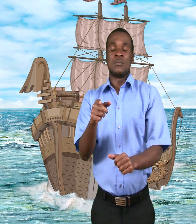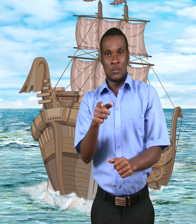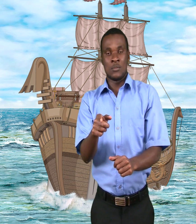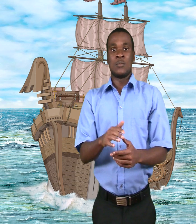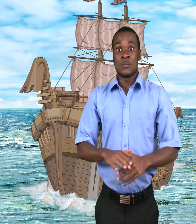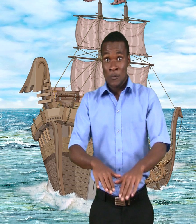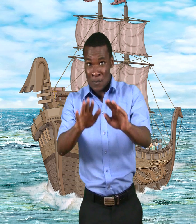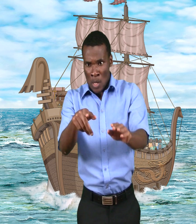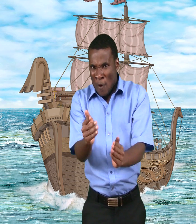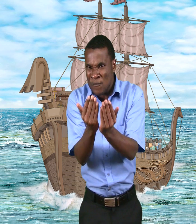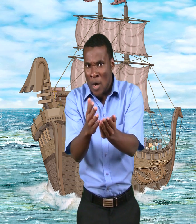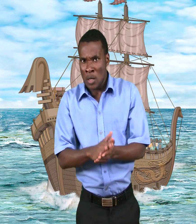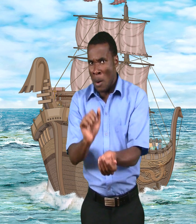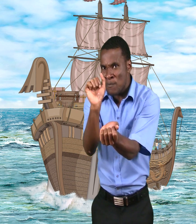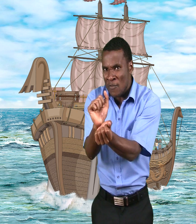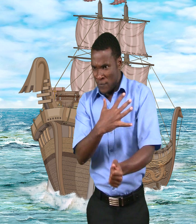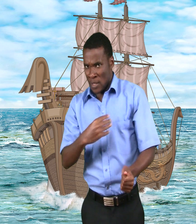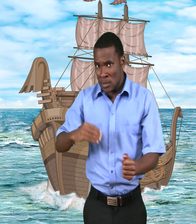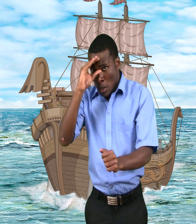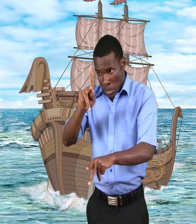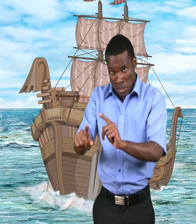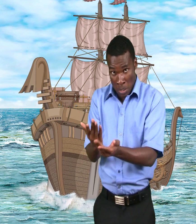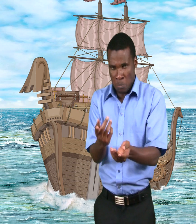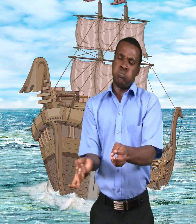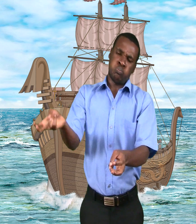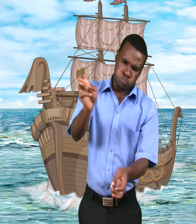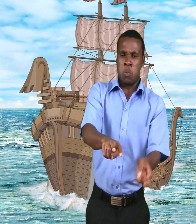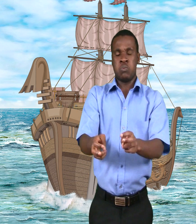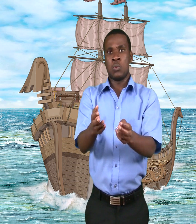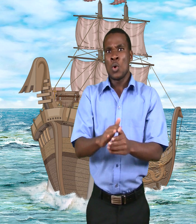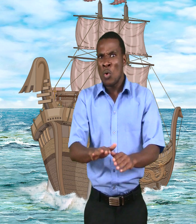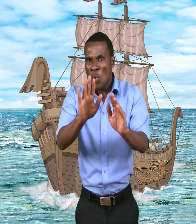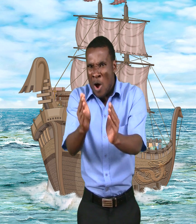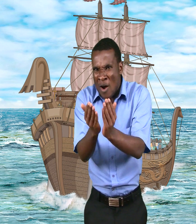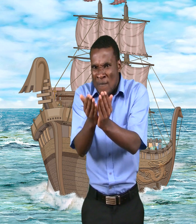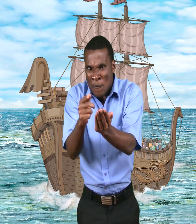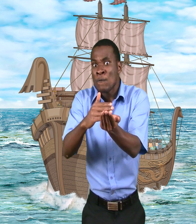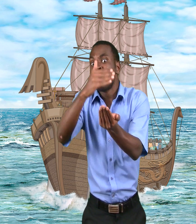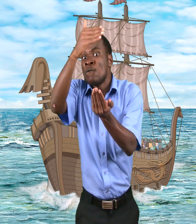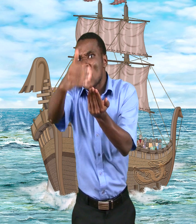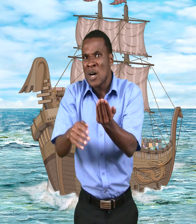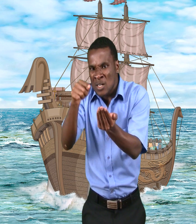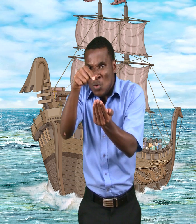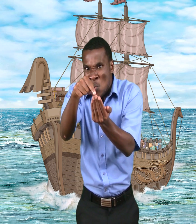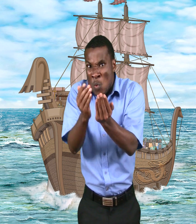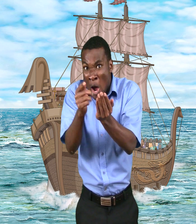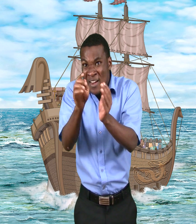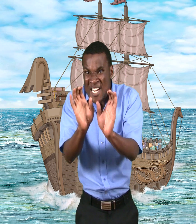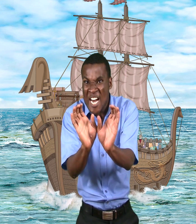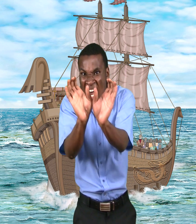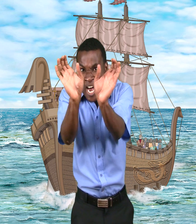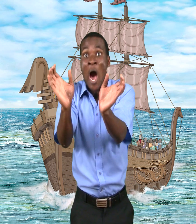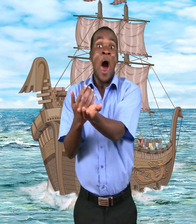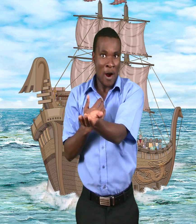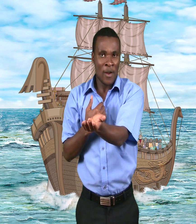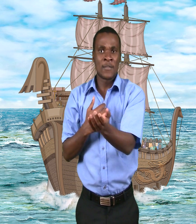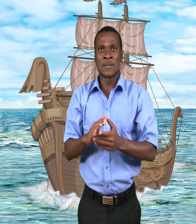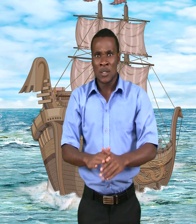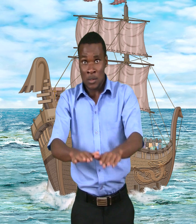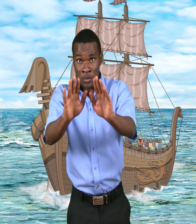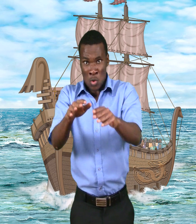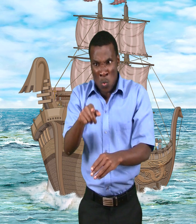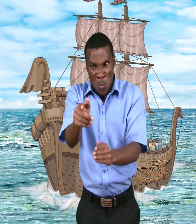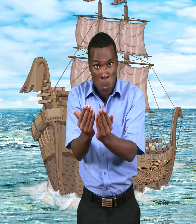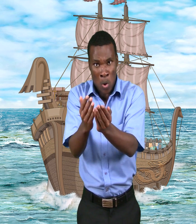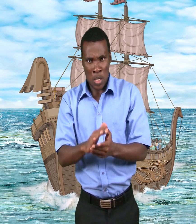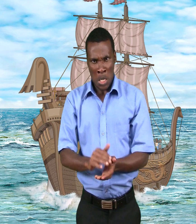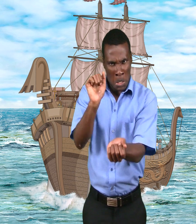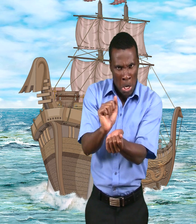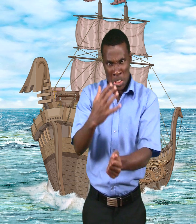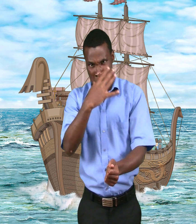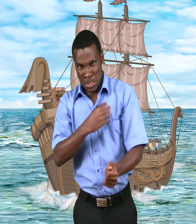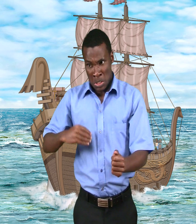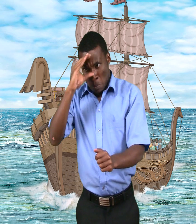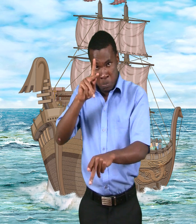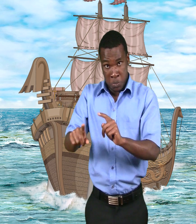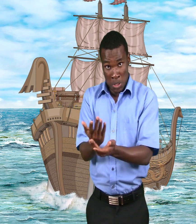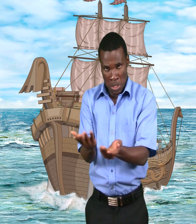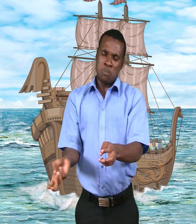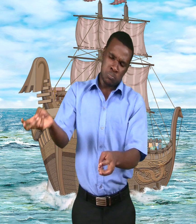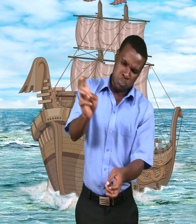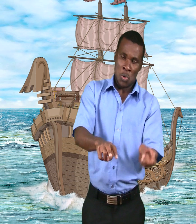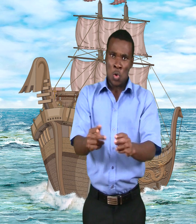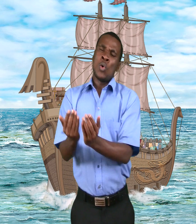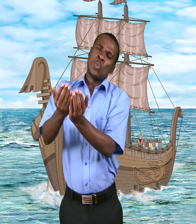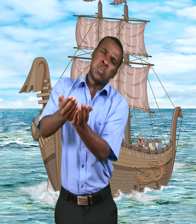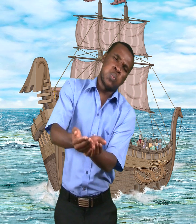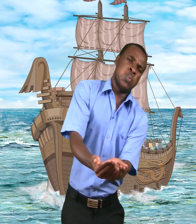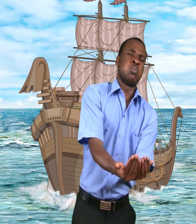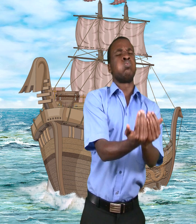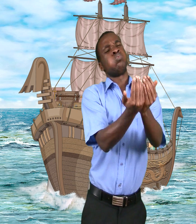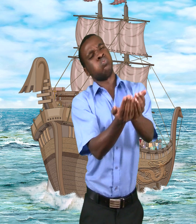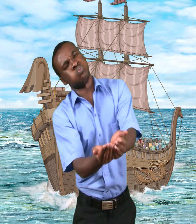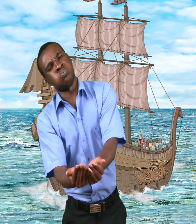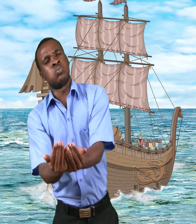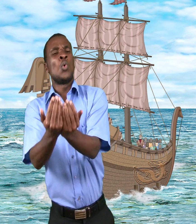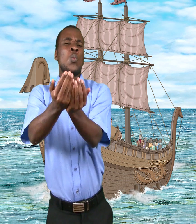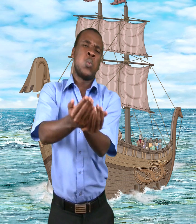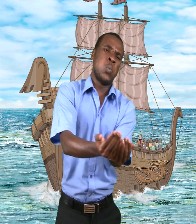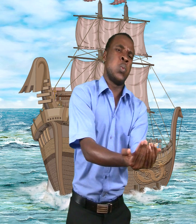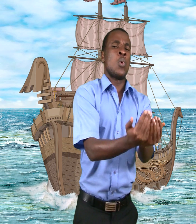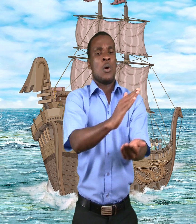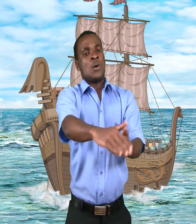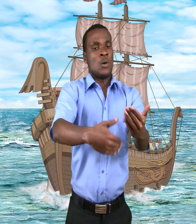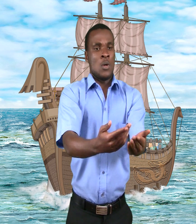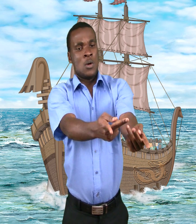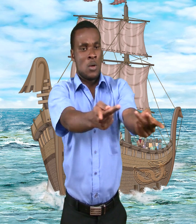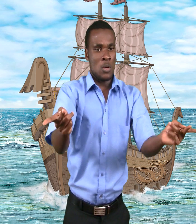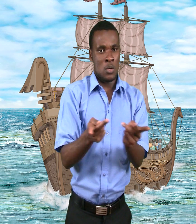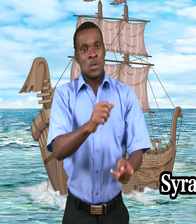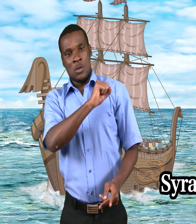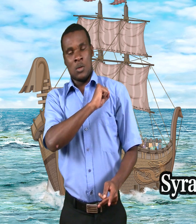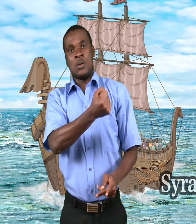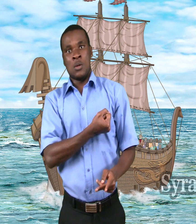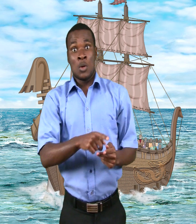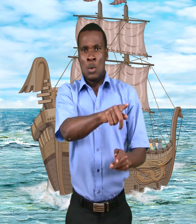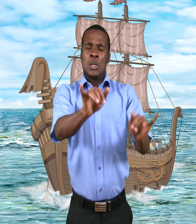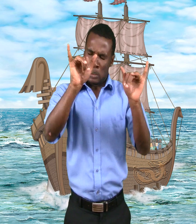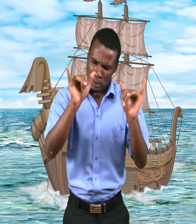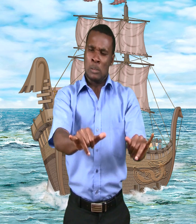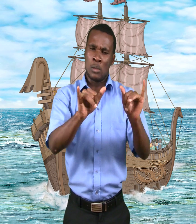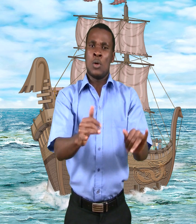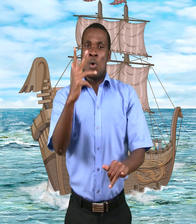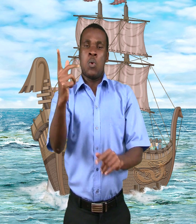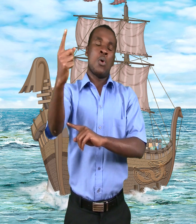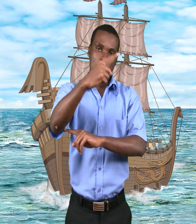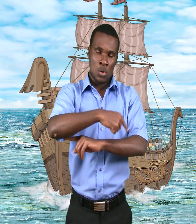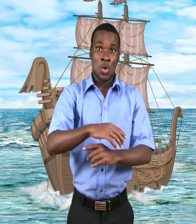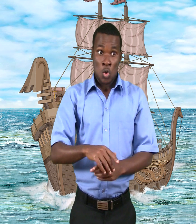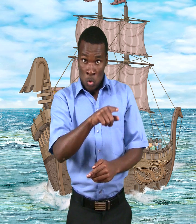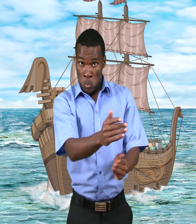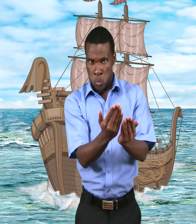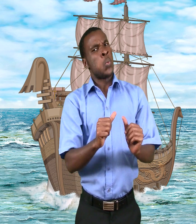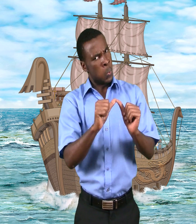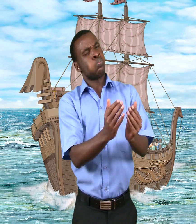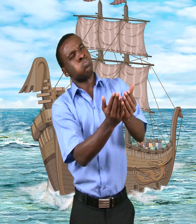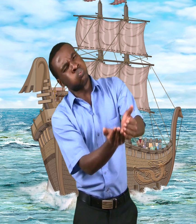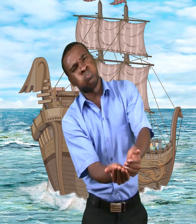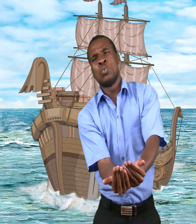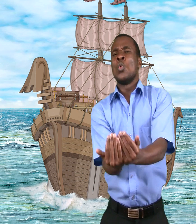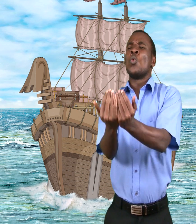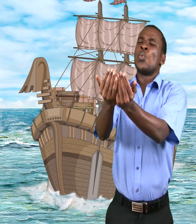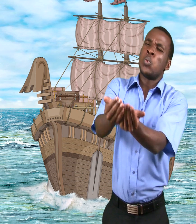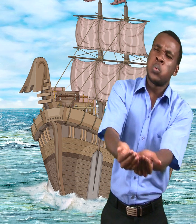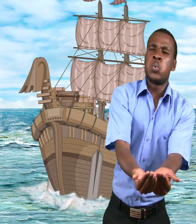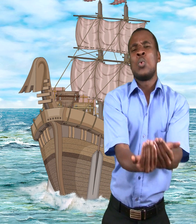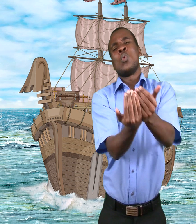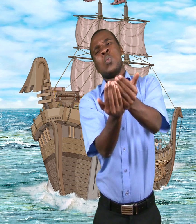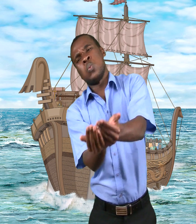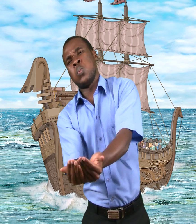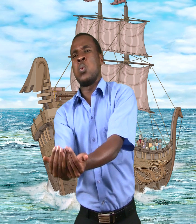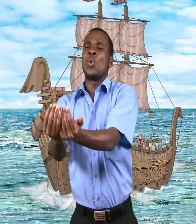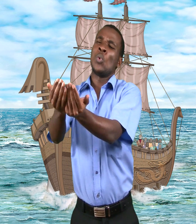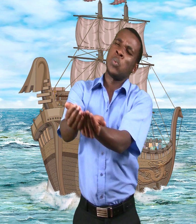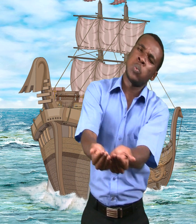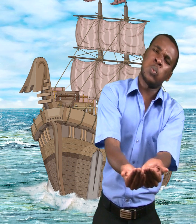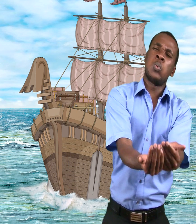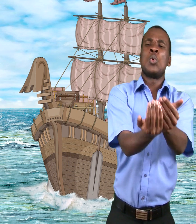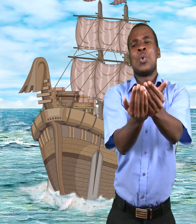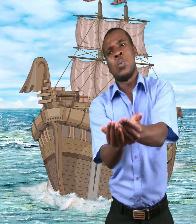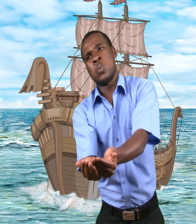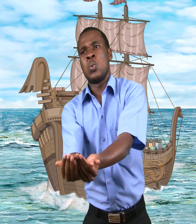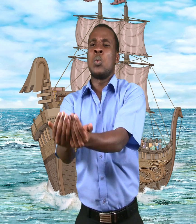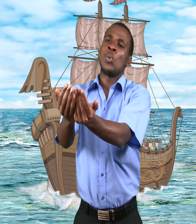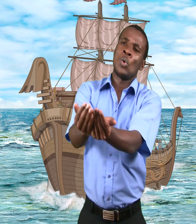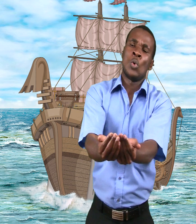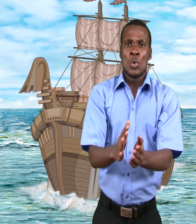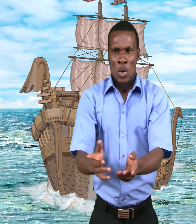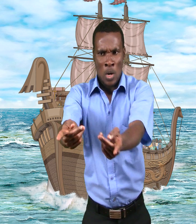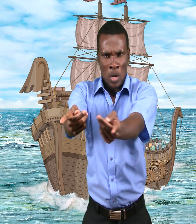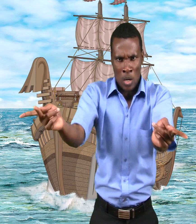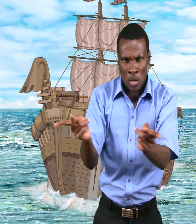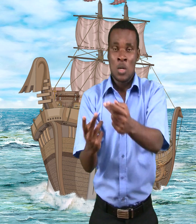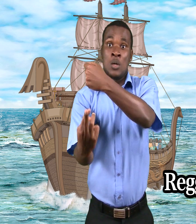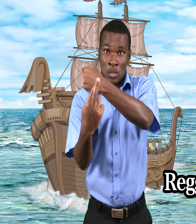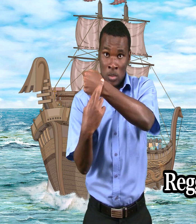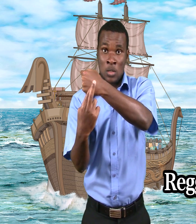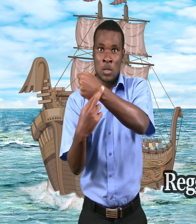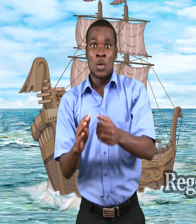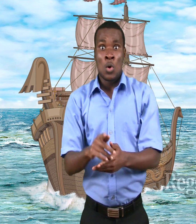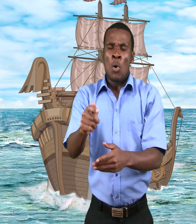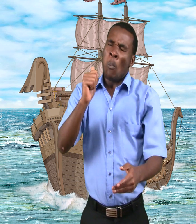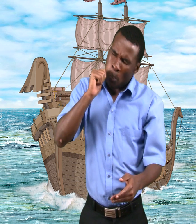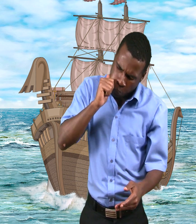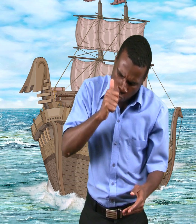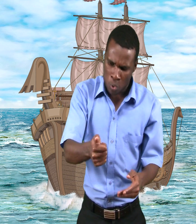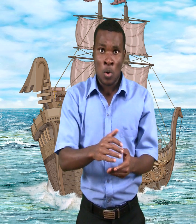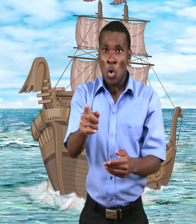After three months we set sail in an Alexandrian ship that had wintered in the island. It had the Twin Brothers as a figurehead.